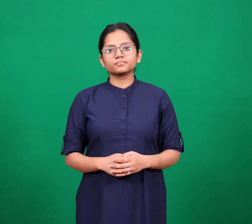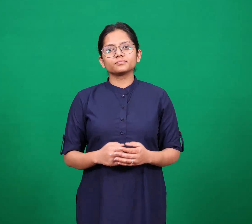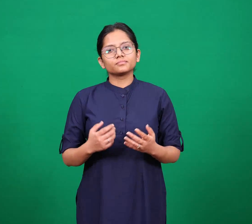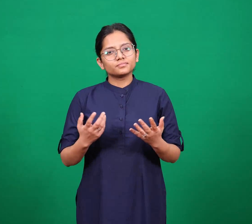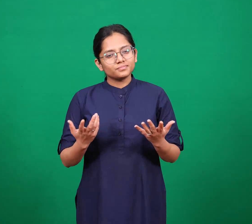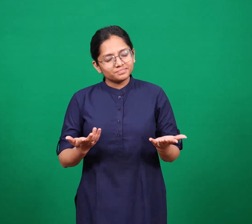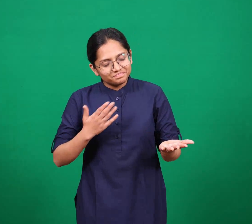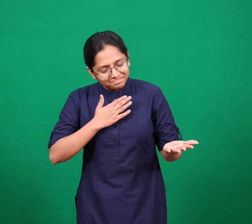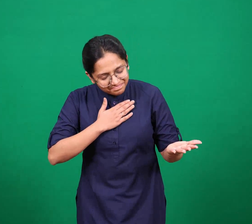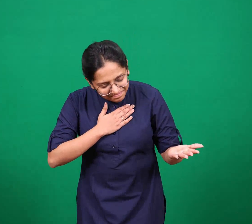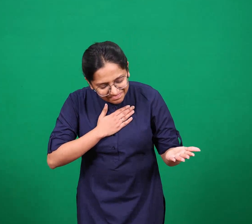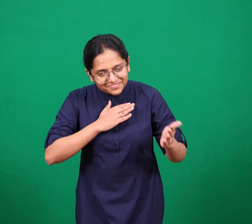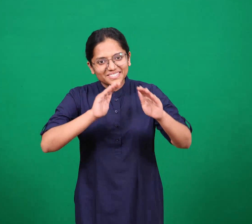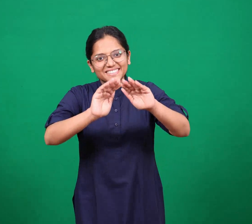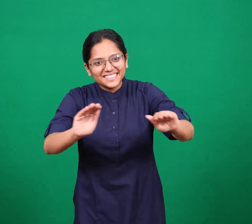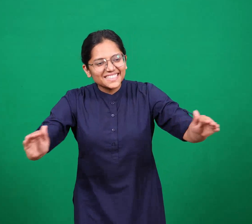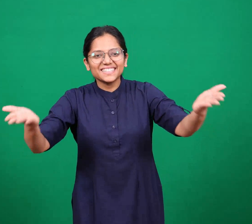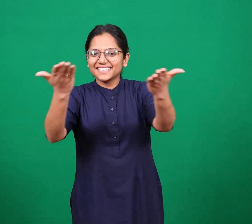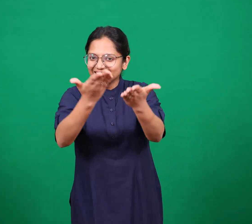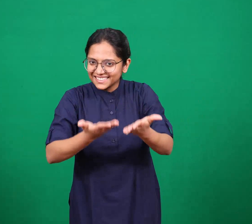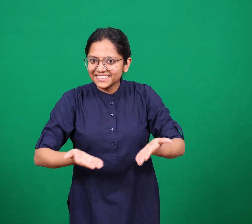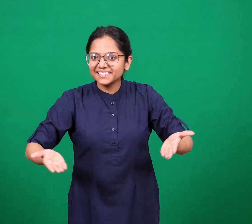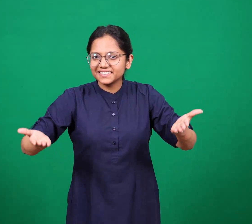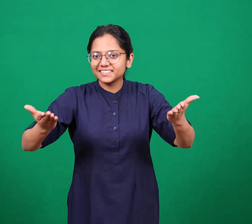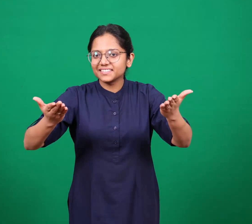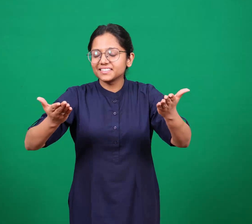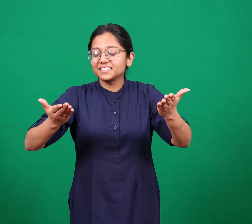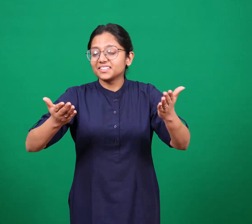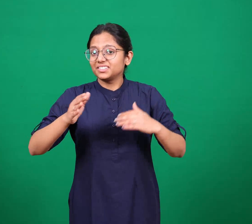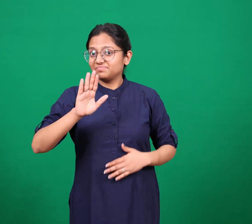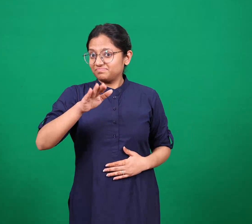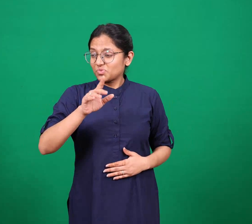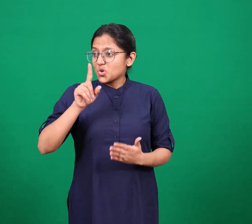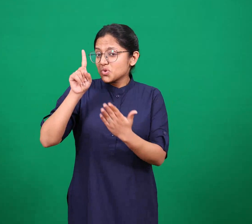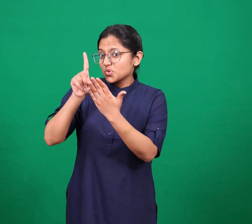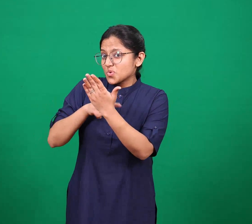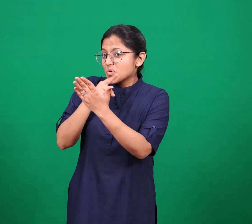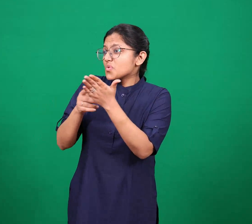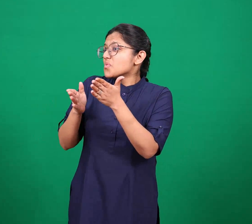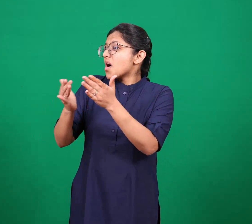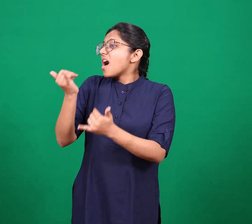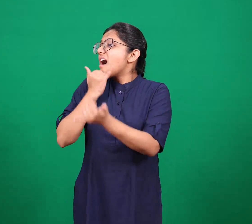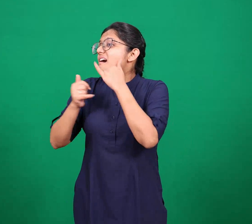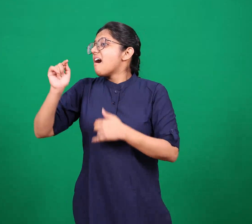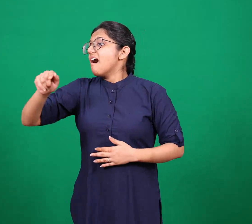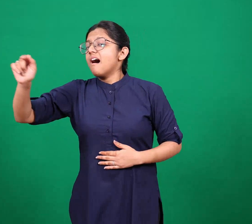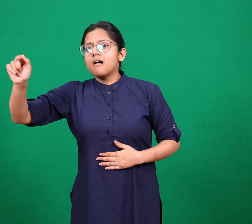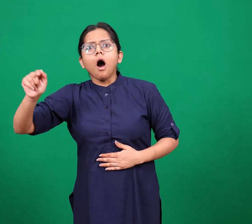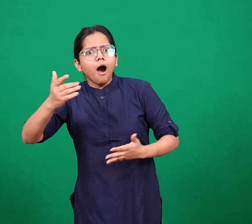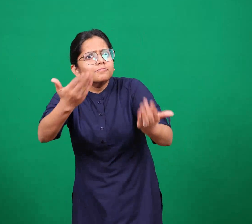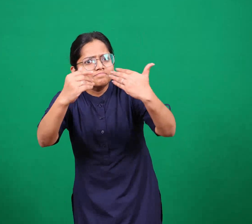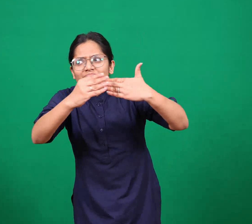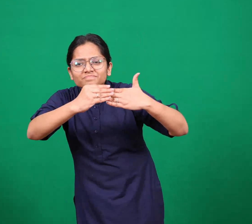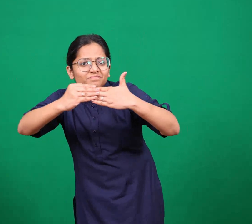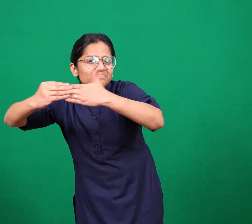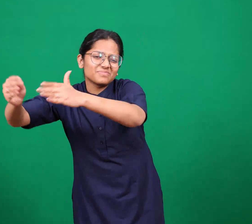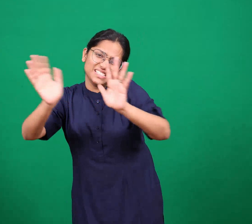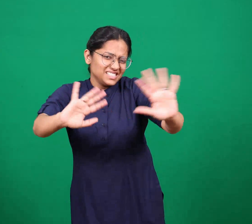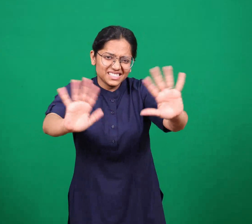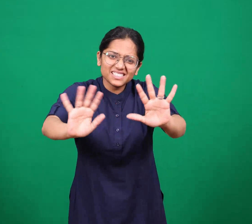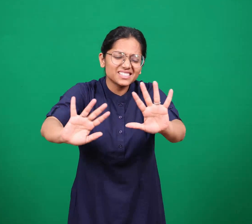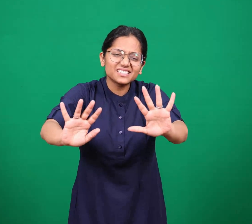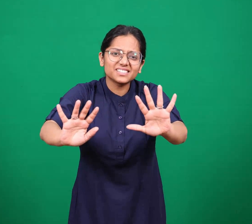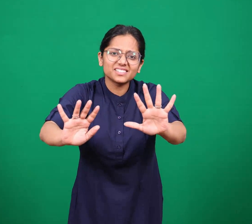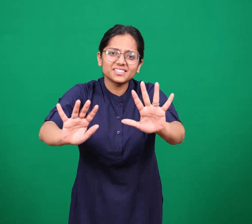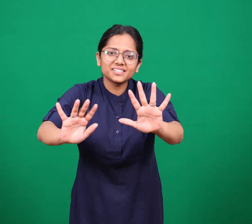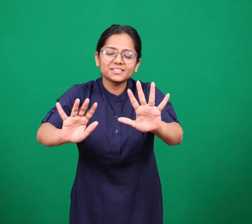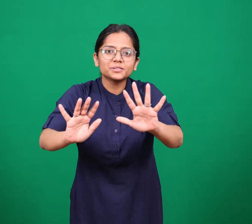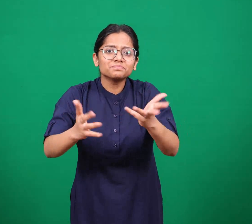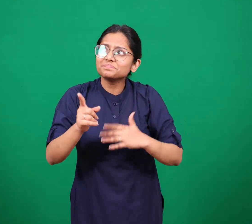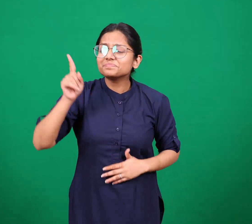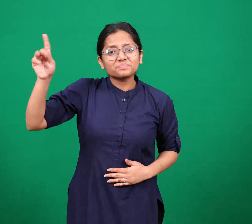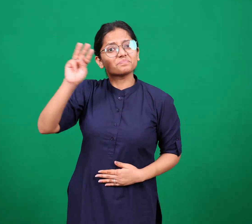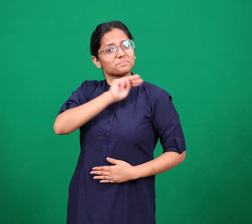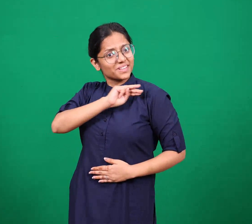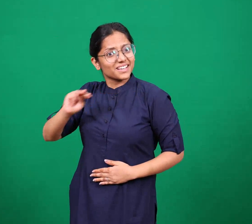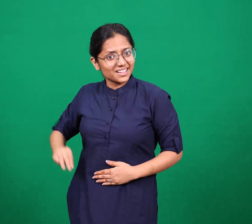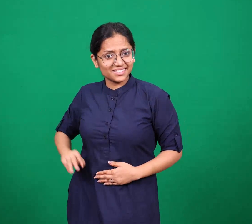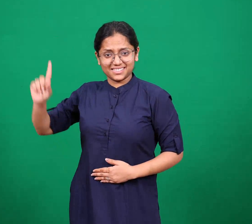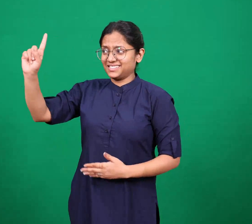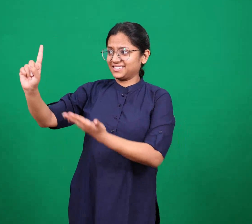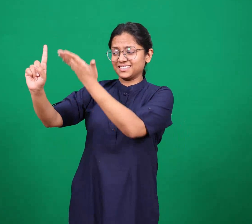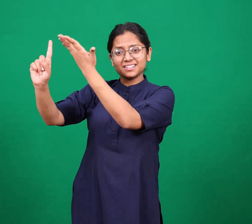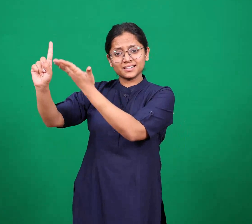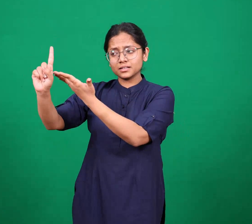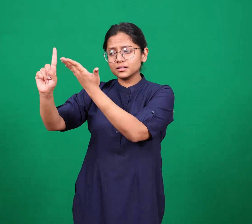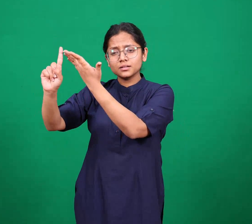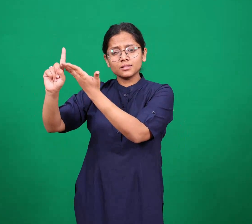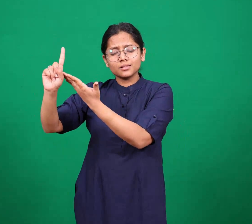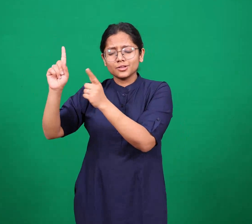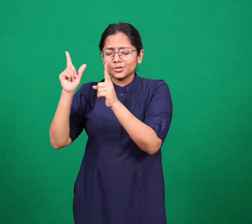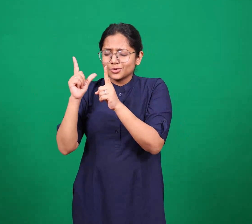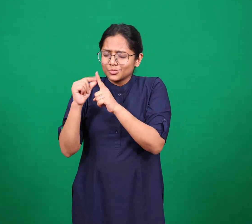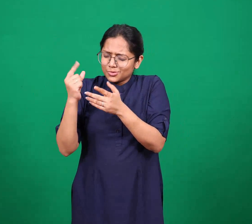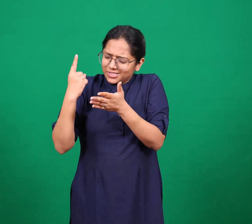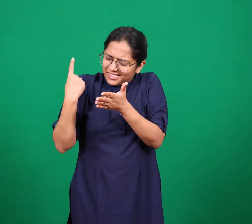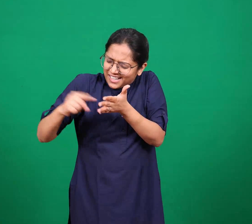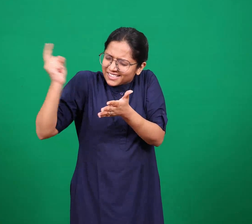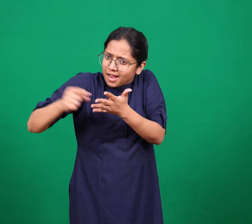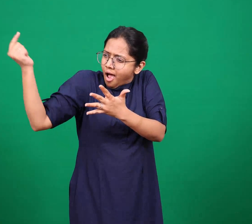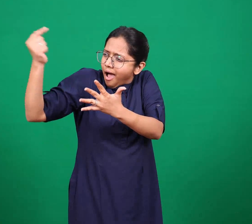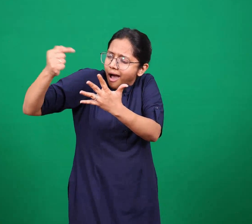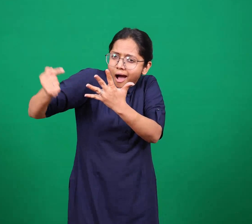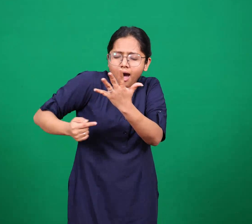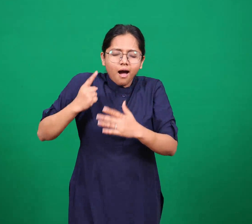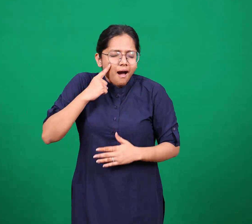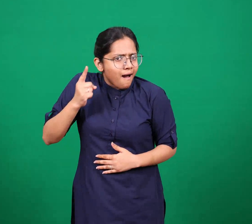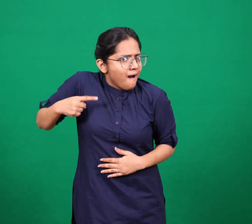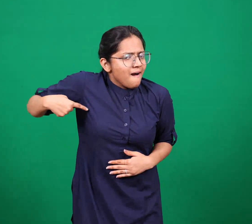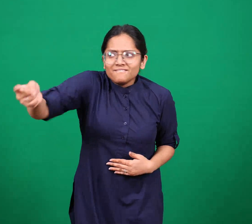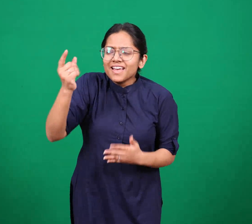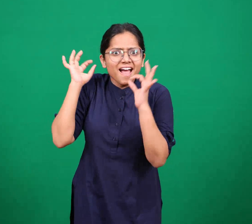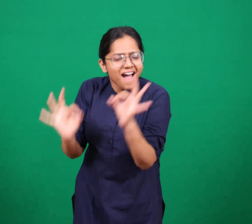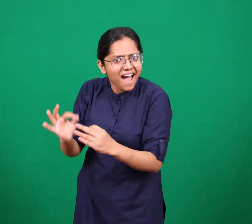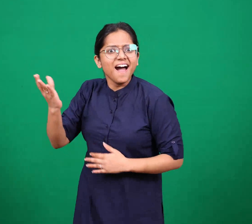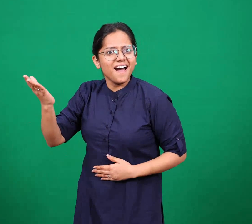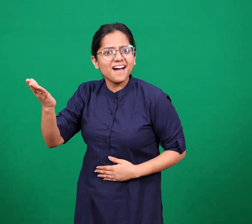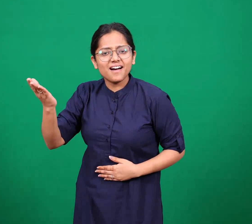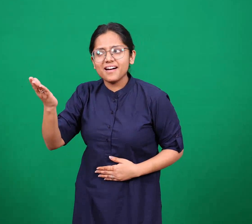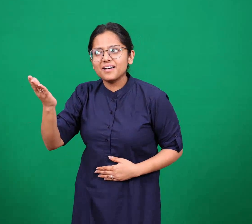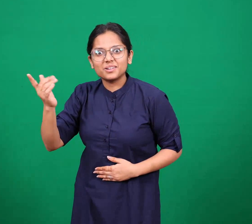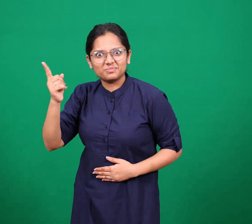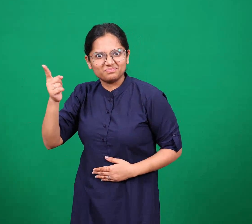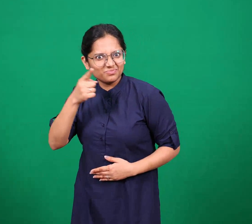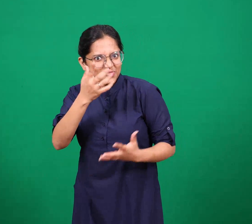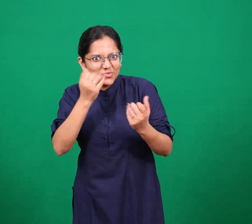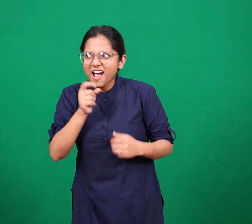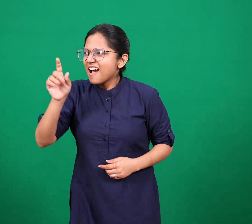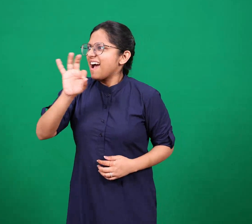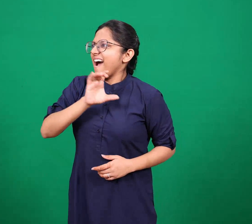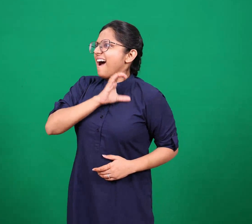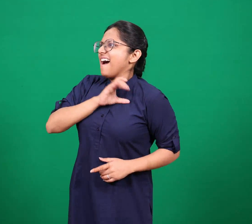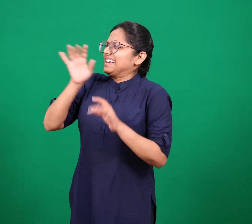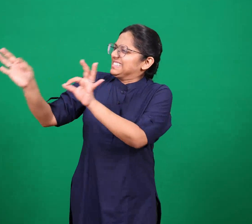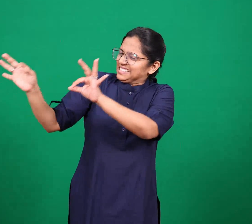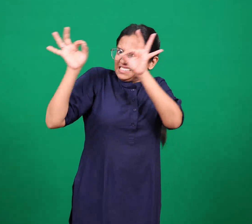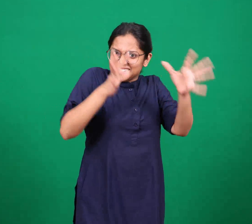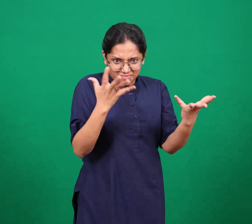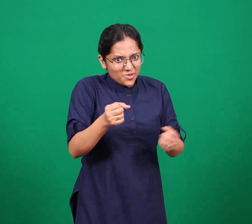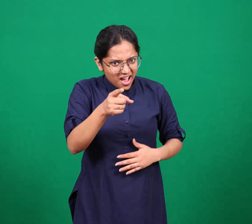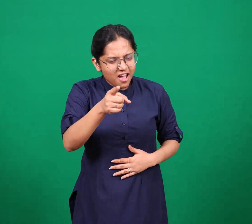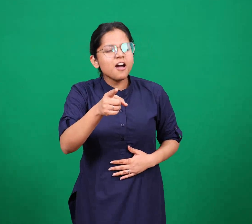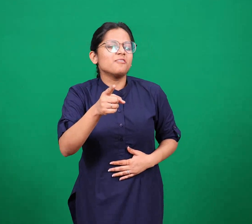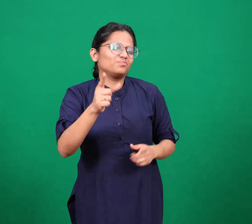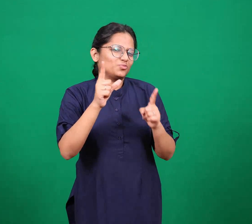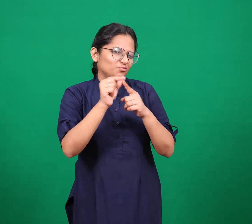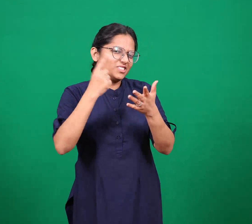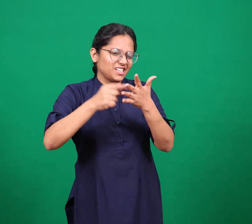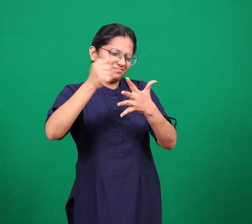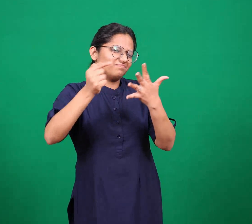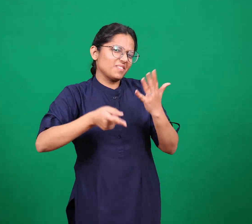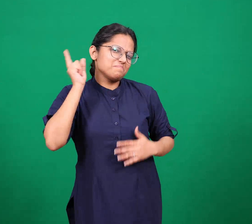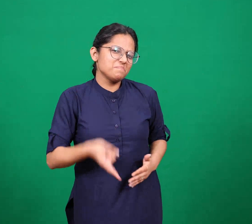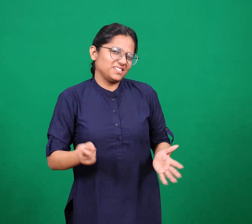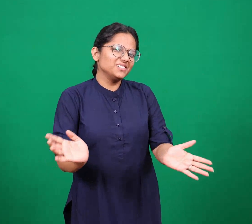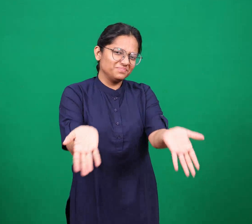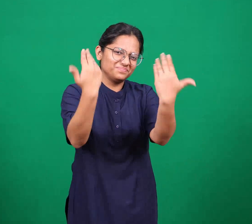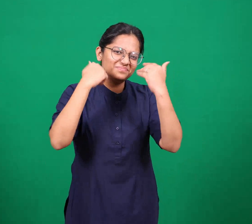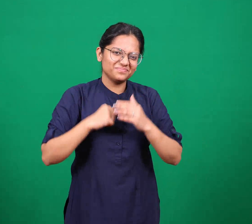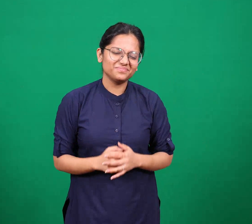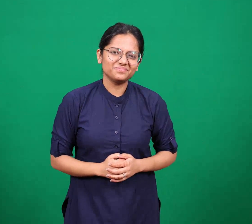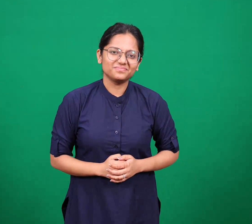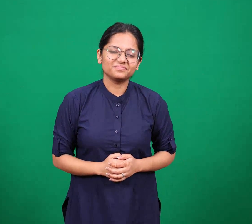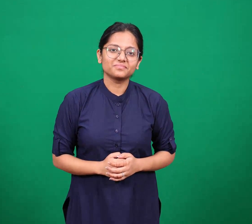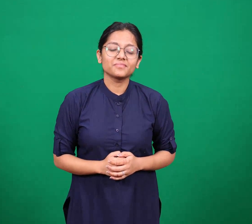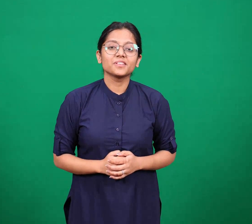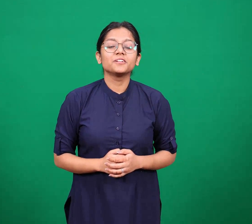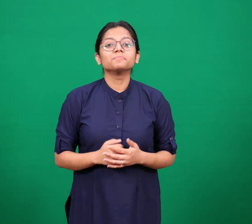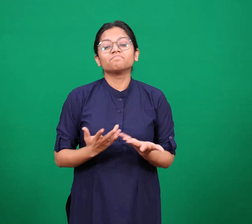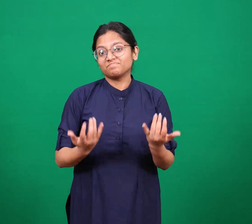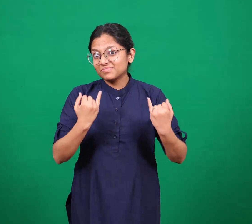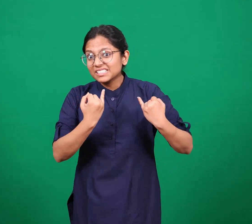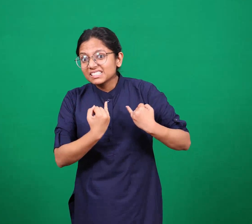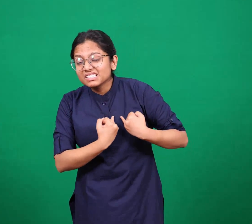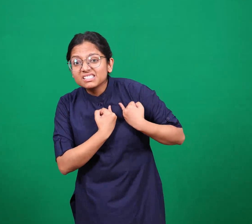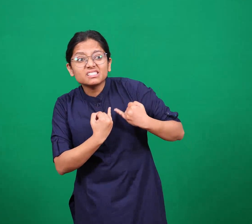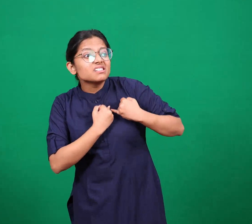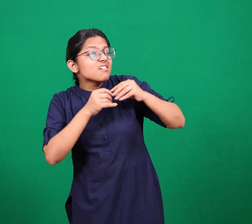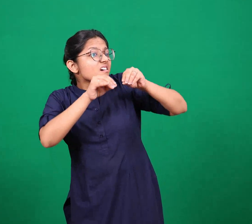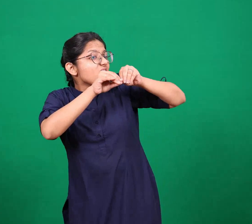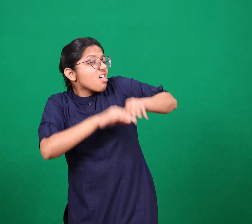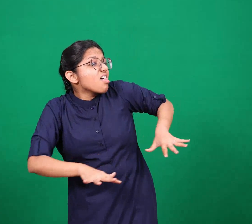Little children, let no one deceive you: The one who practices righteousness is righteous, just as Christ is righteous.